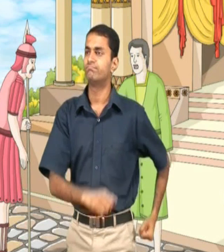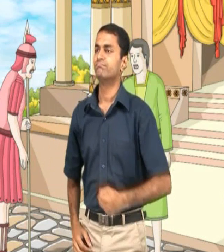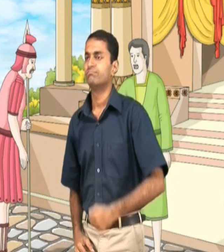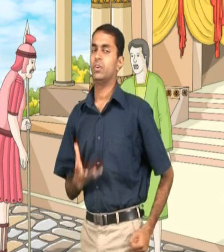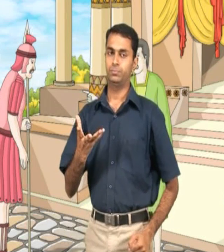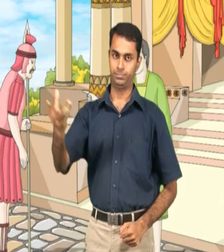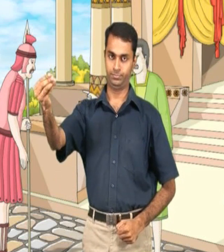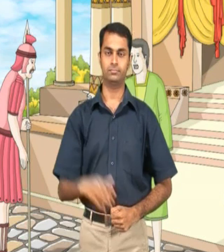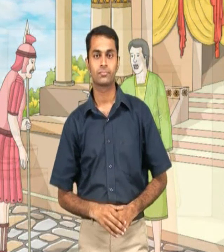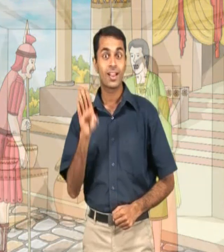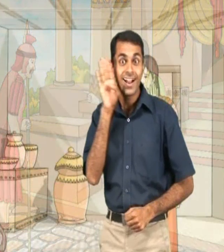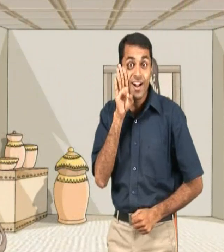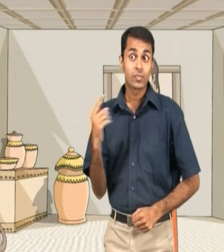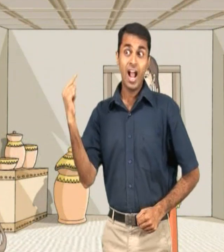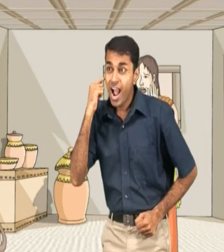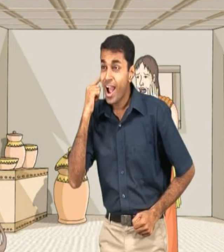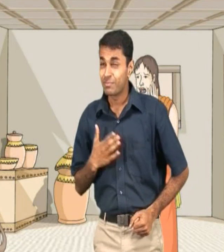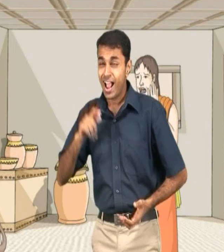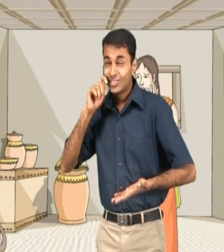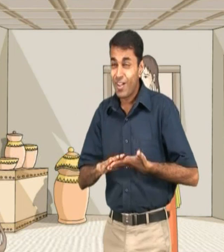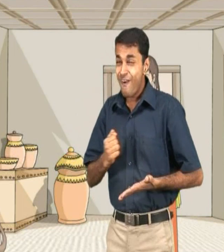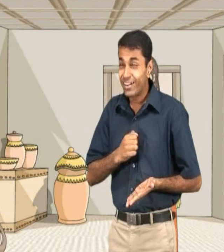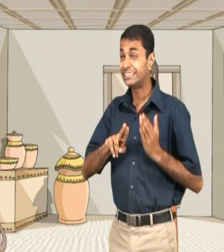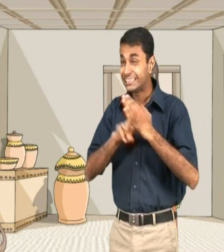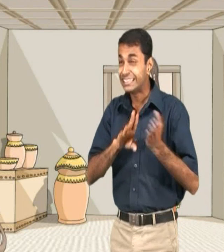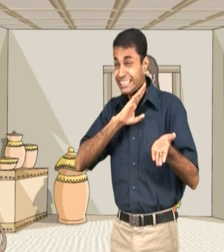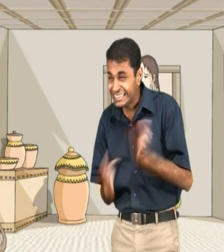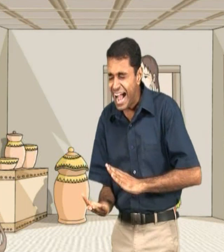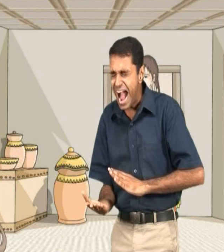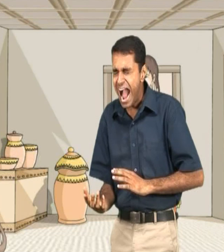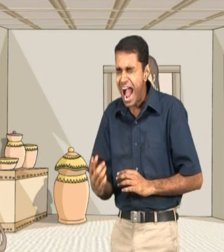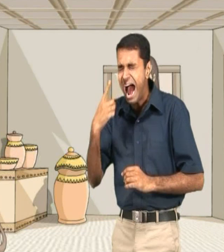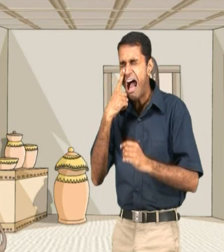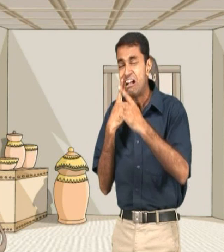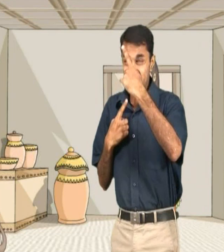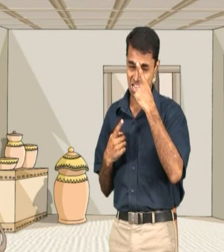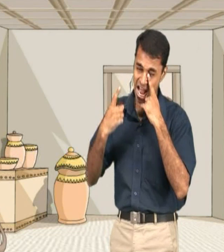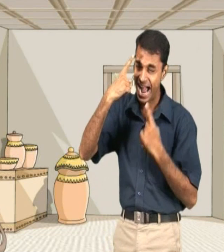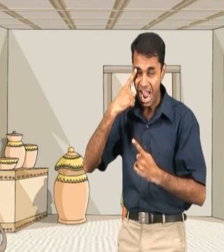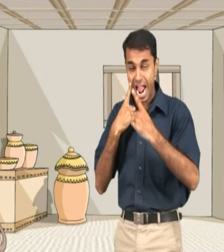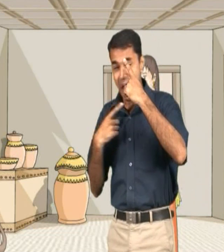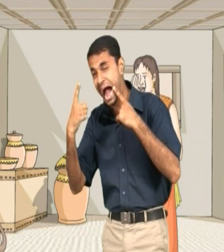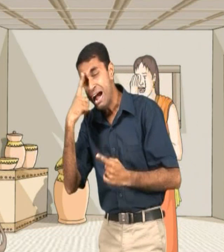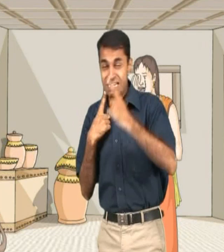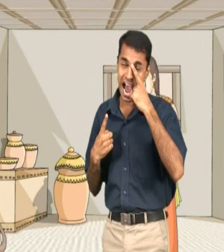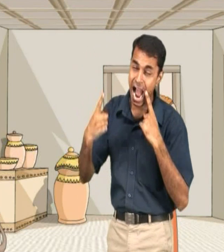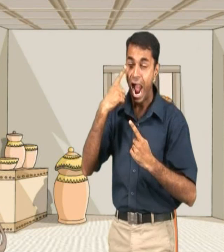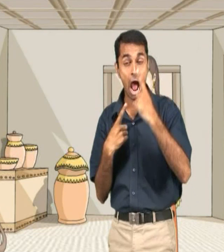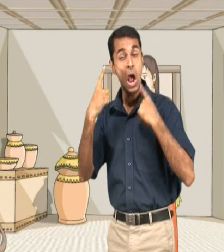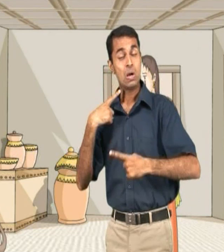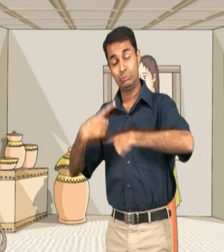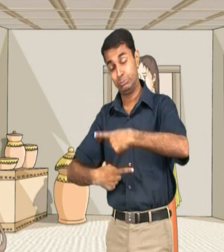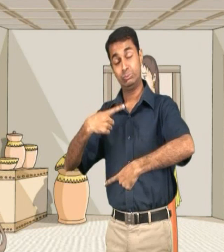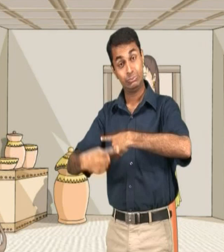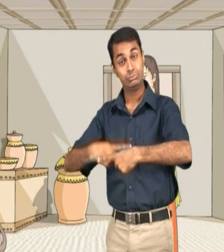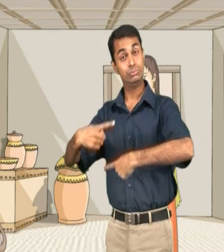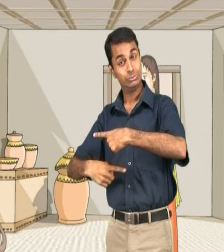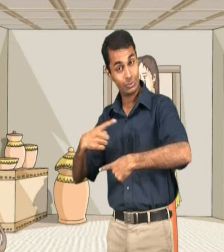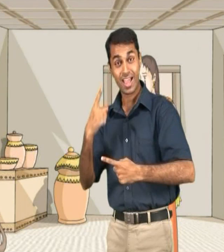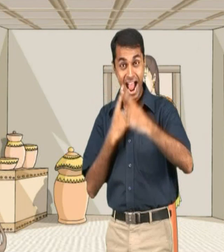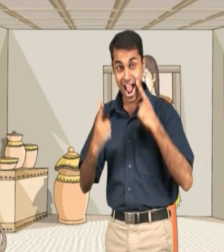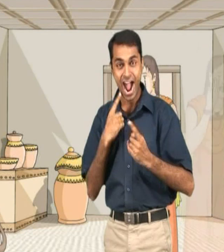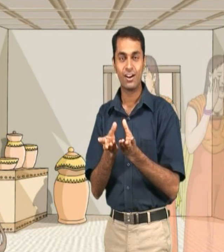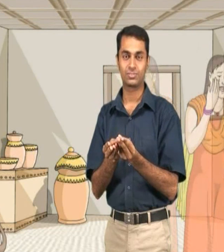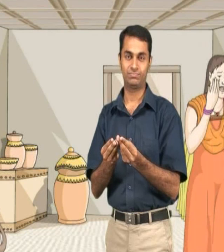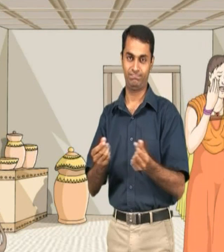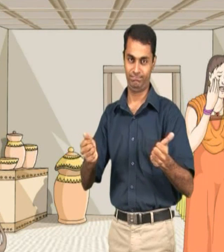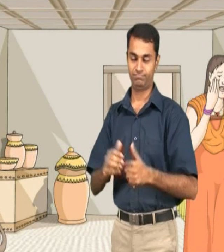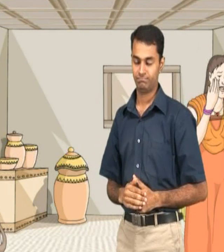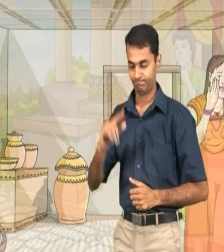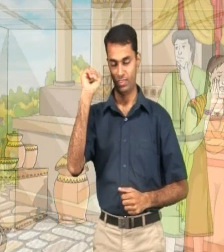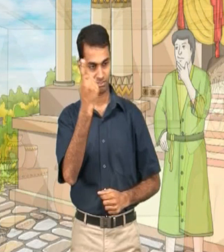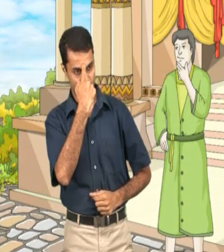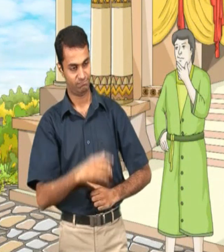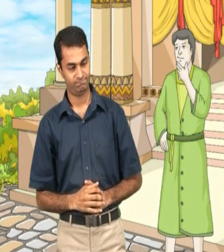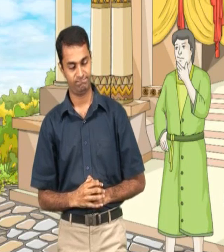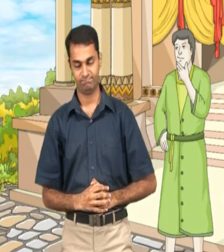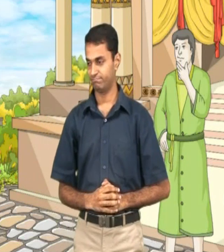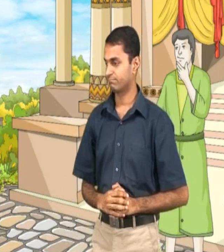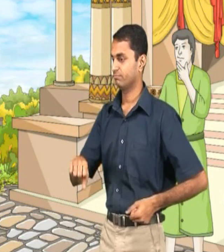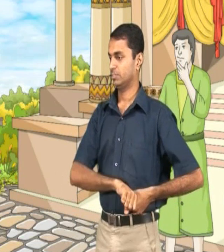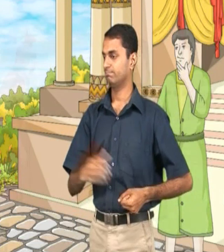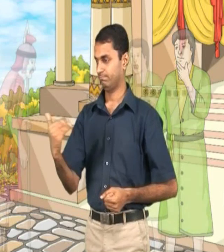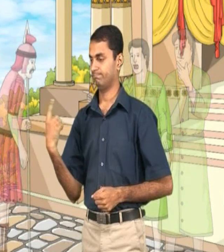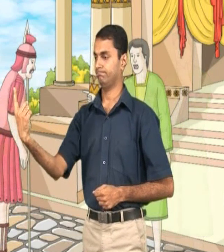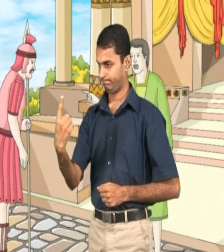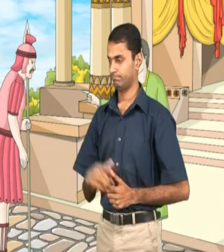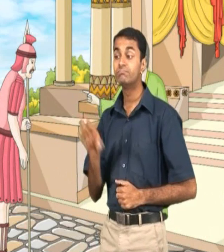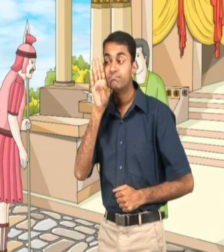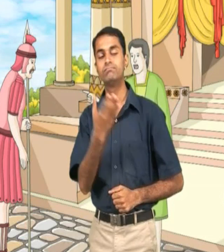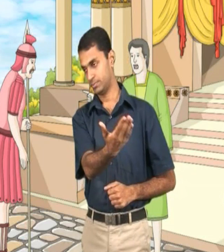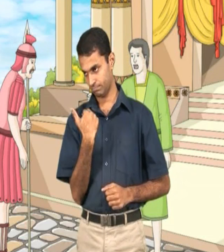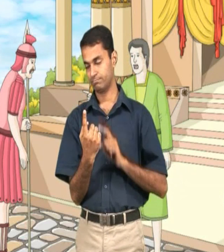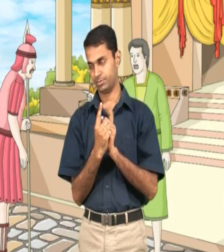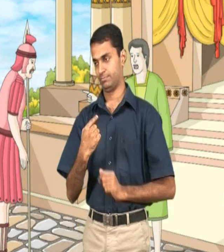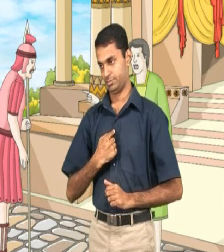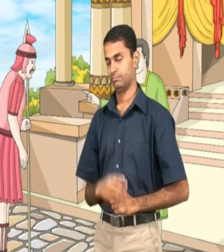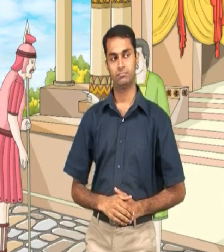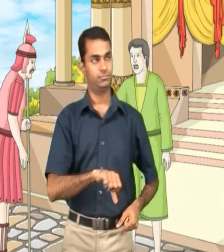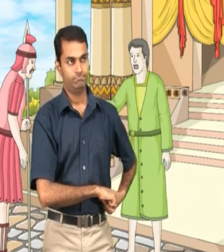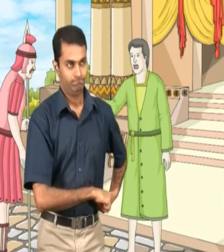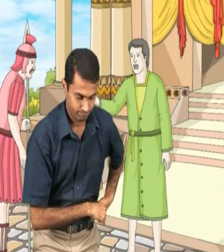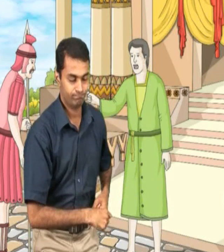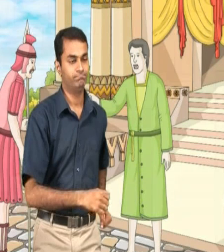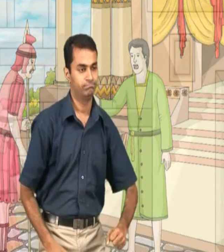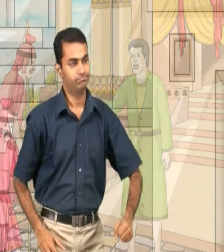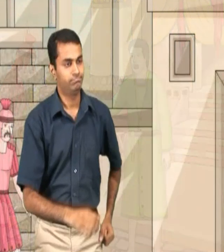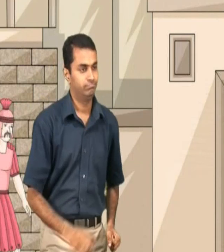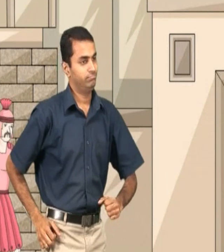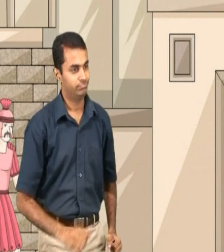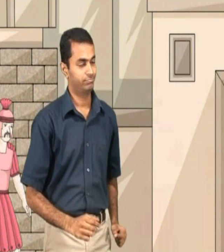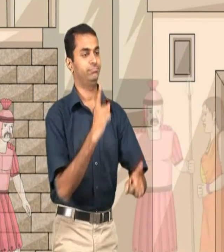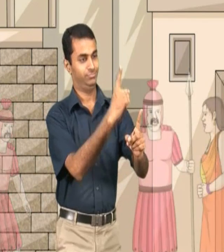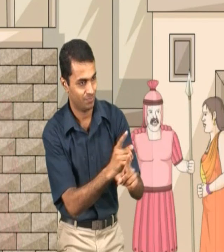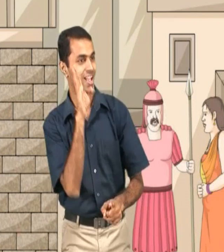When Uriah’s wife heard that her husband was dead, she mourned for him.